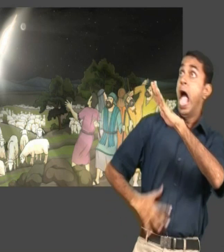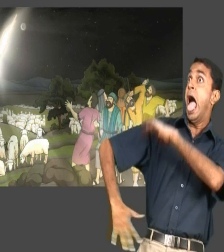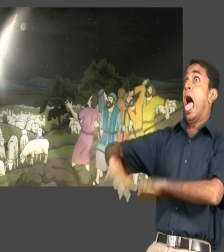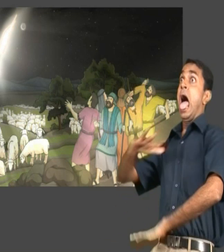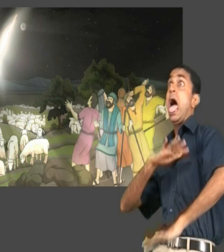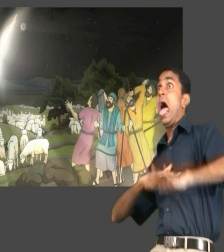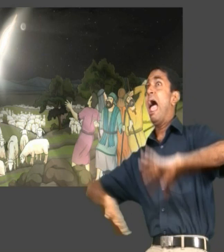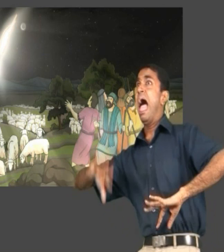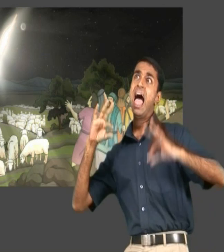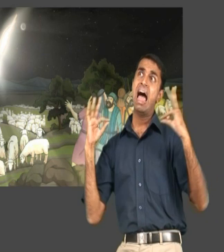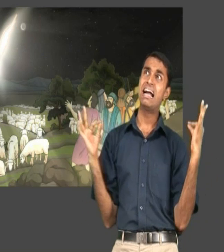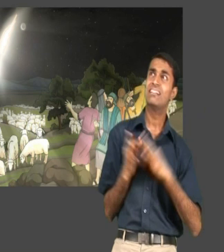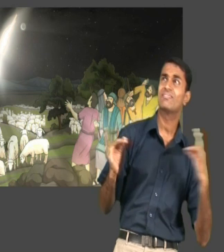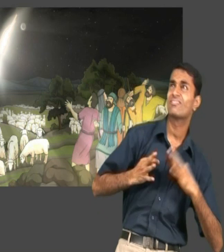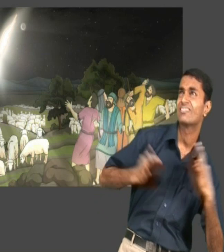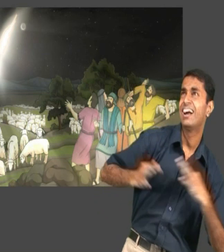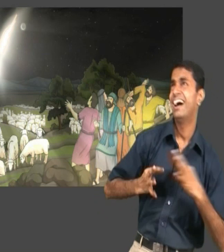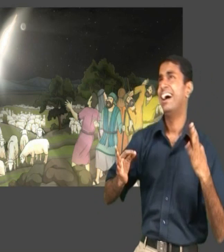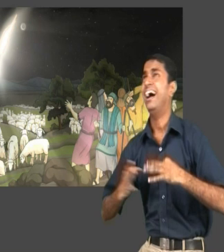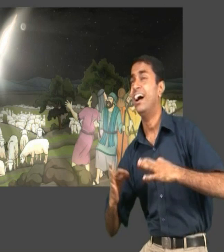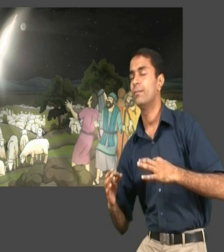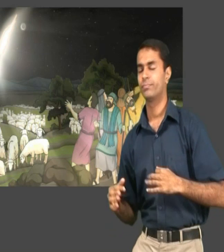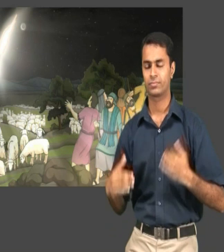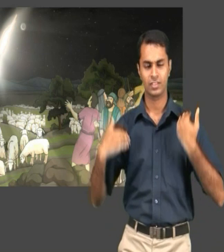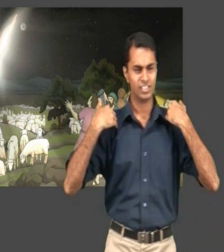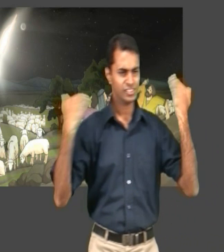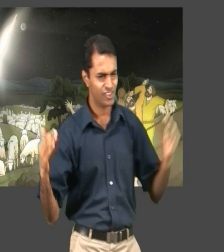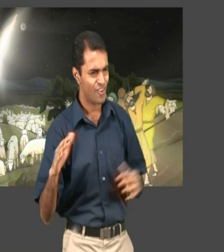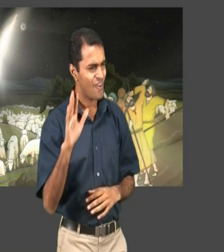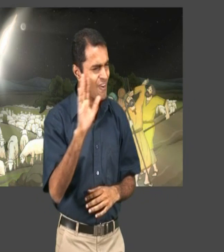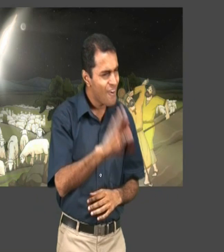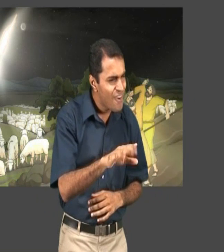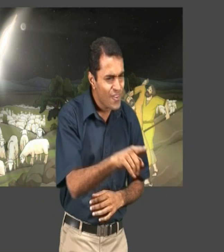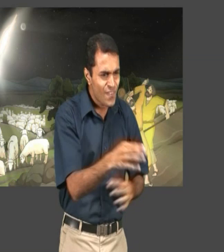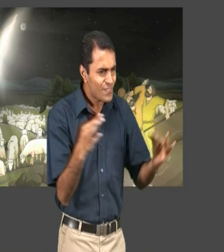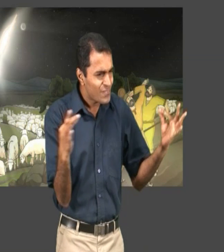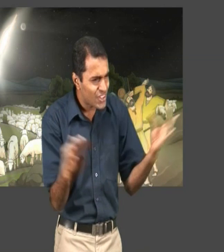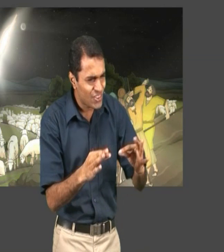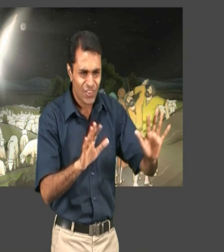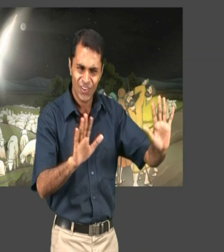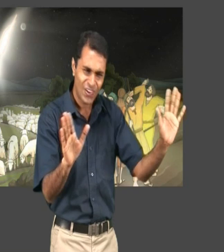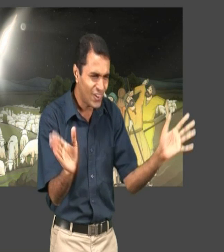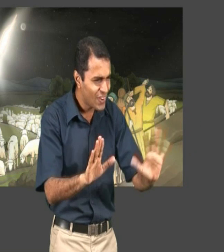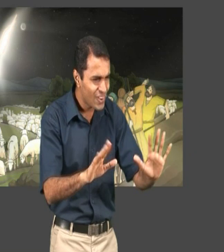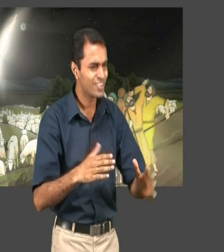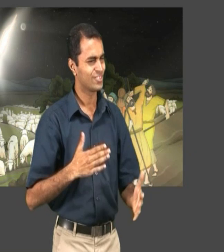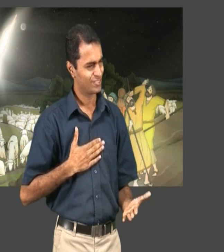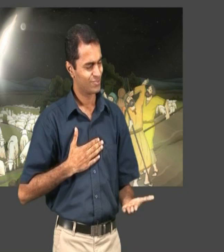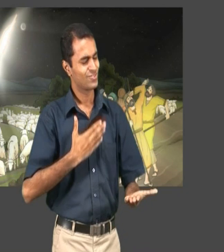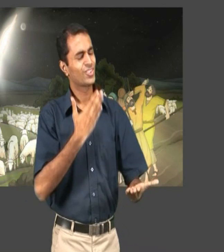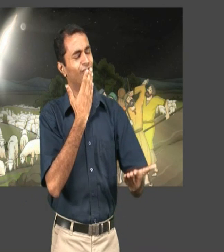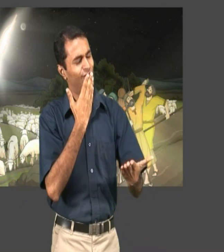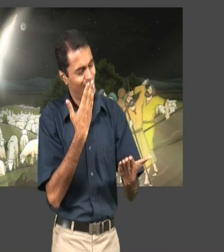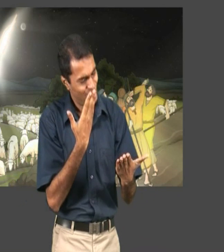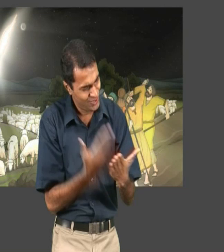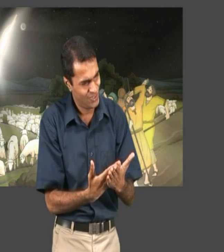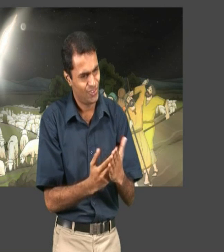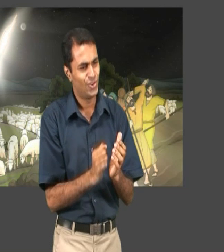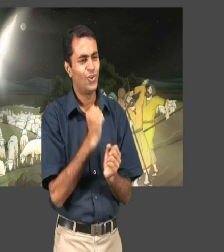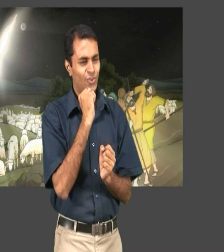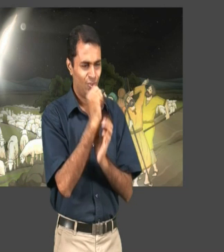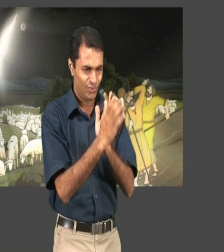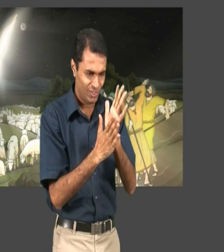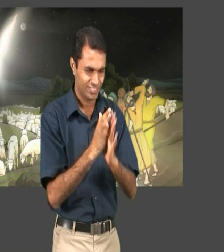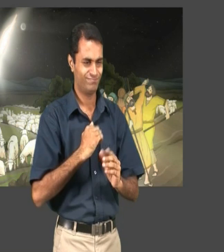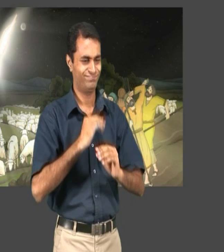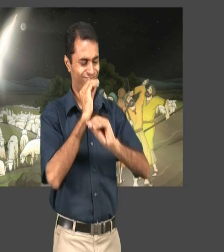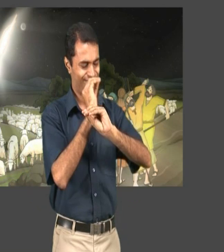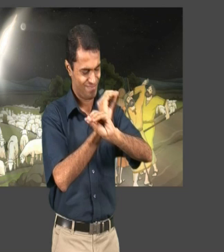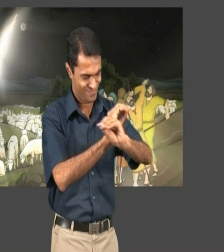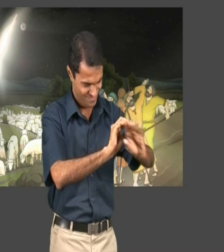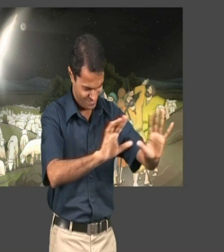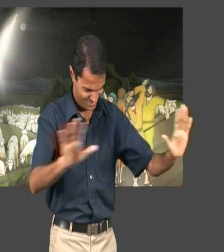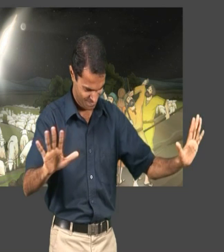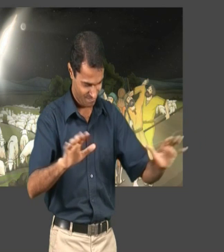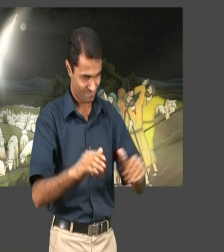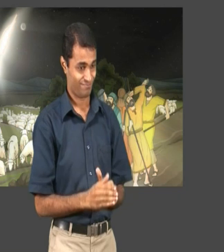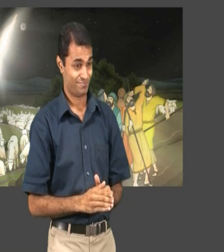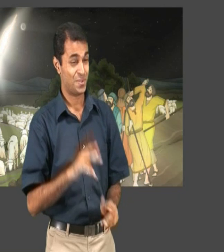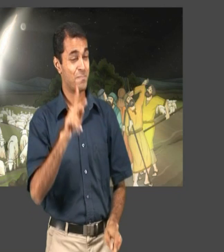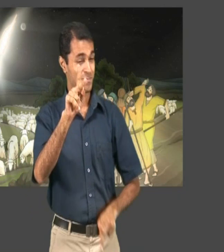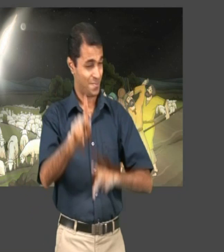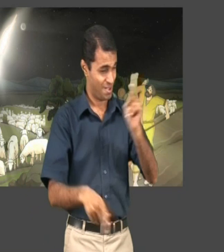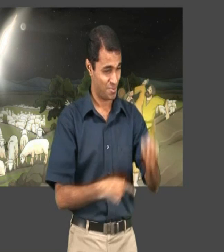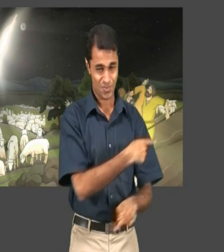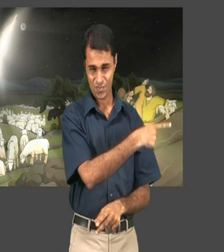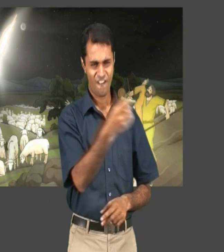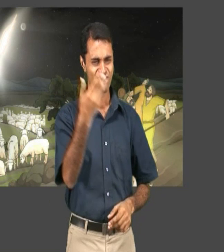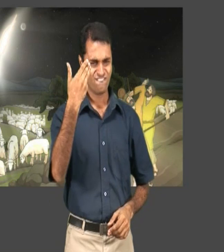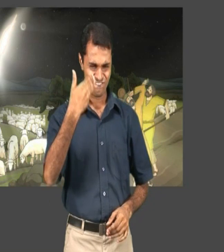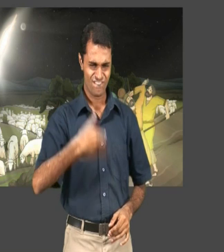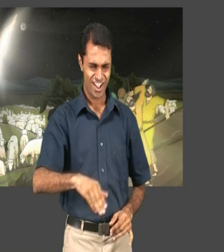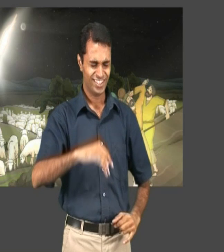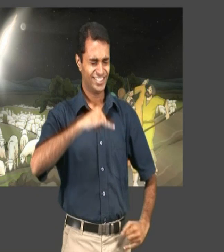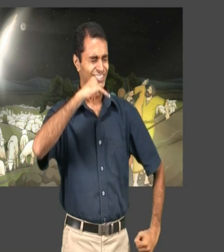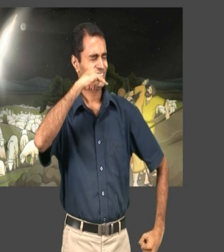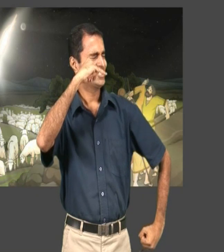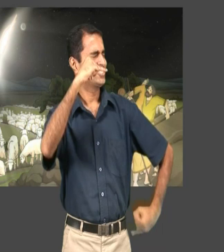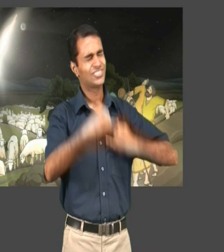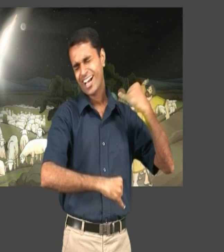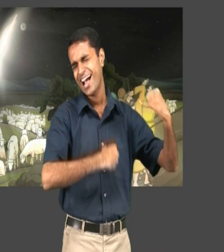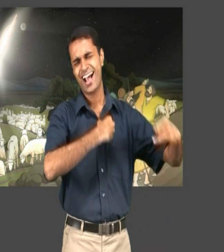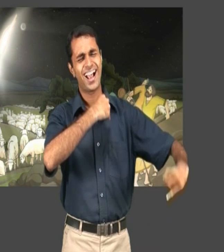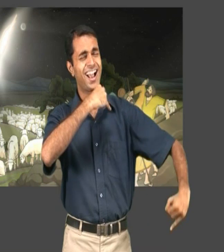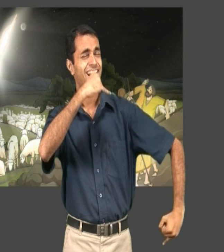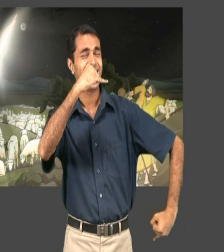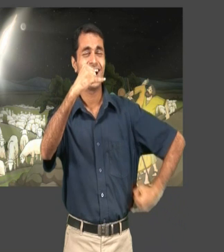But the angel said to them, “Do not be afraid!